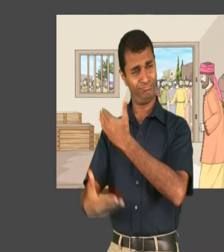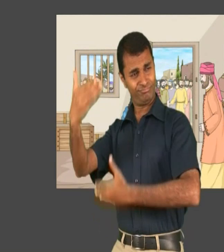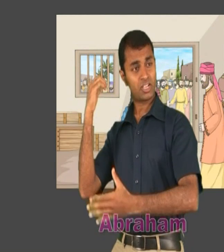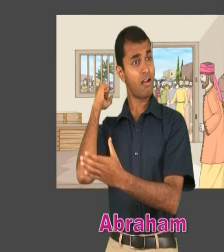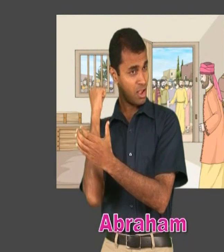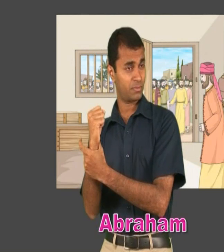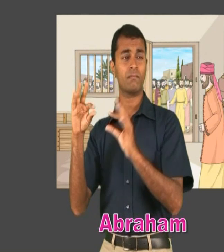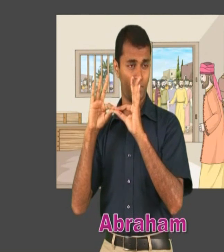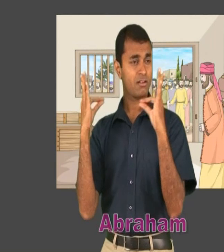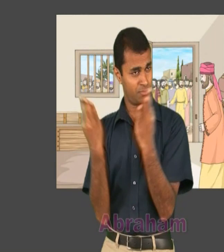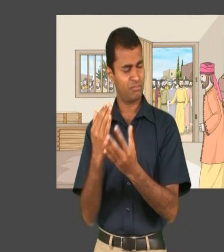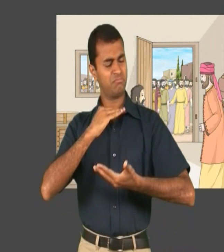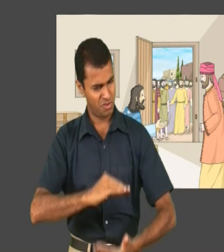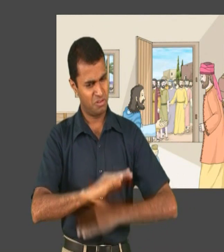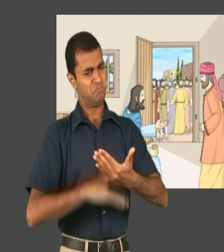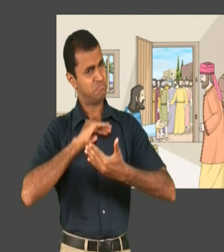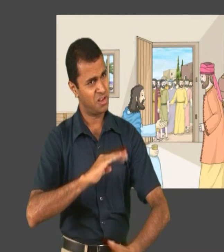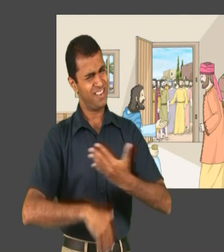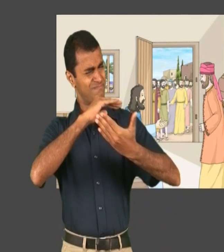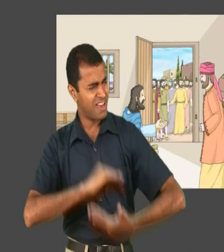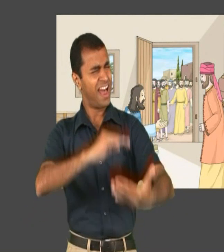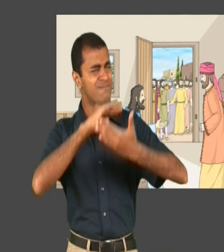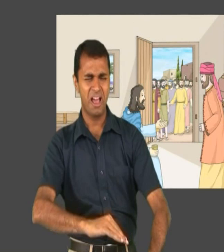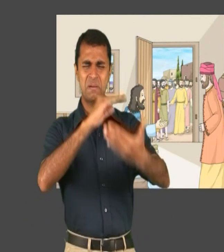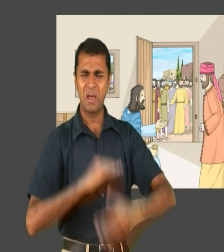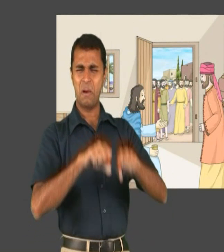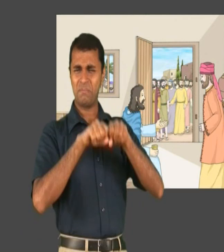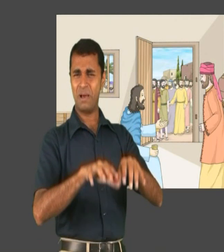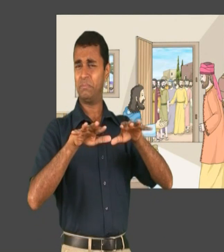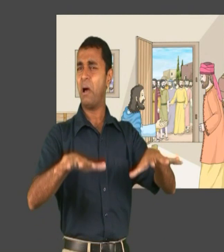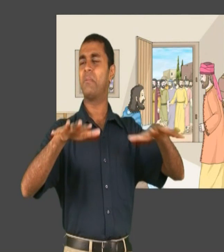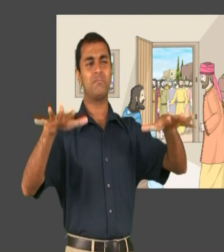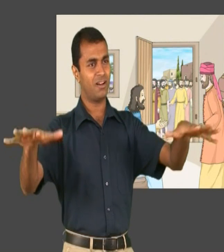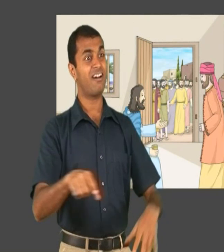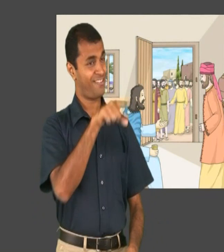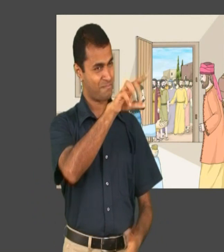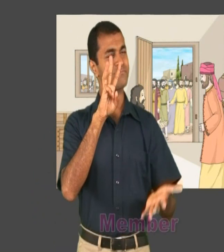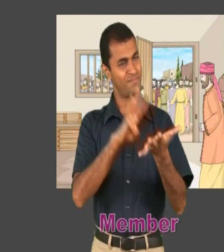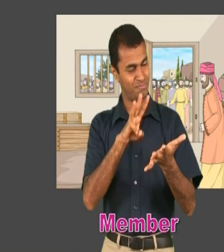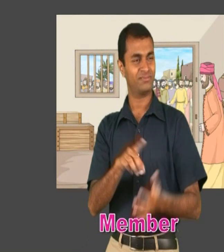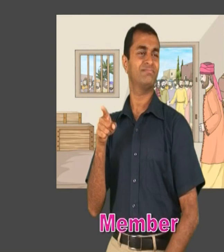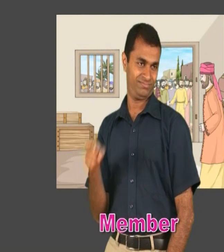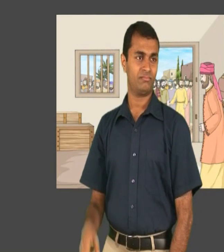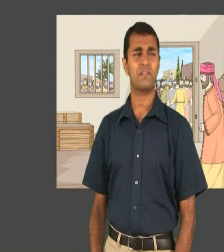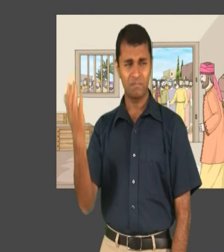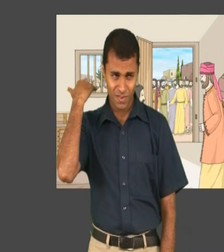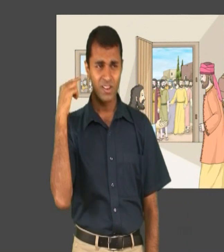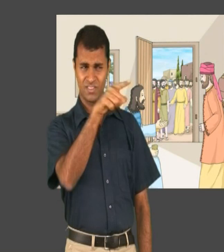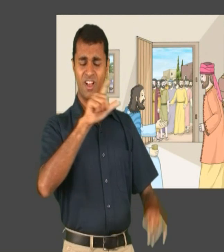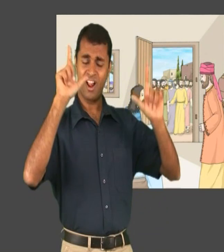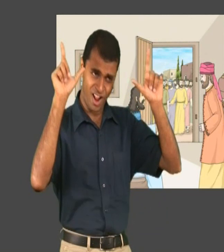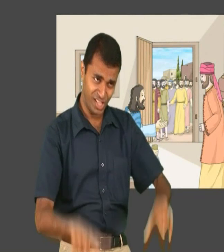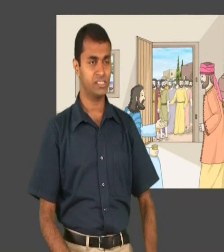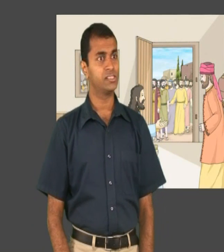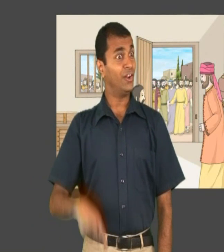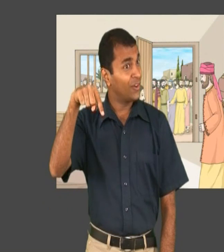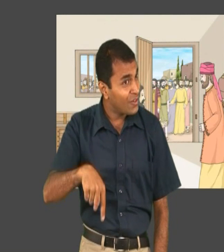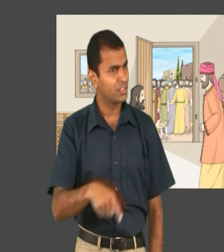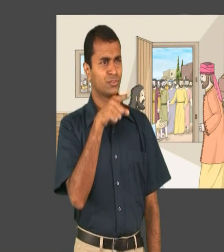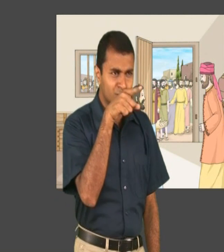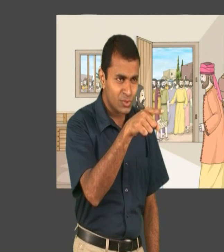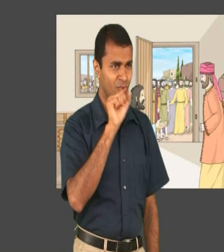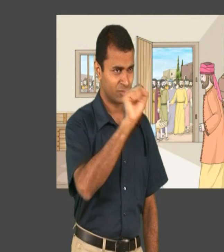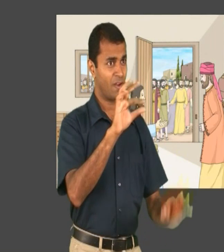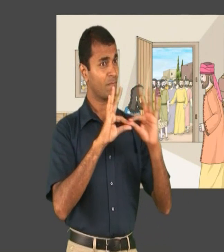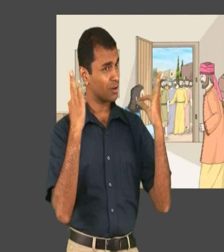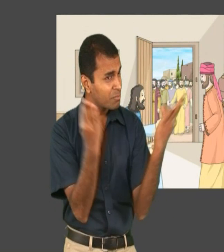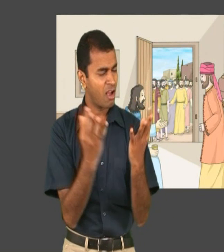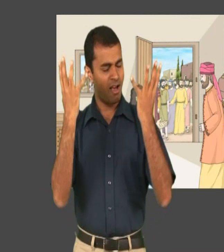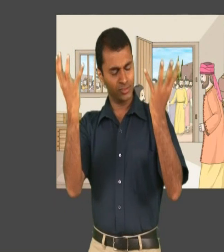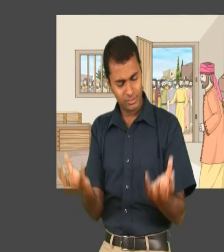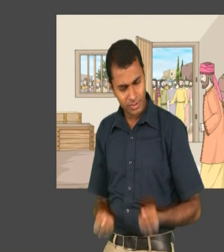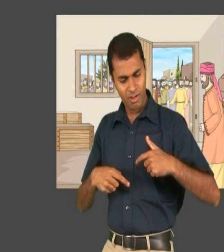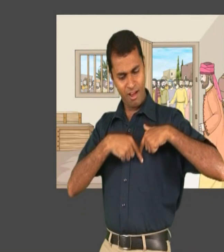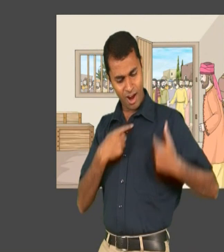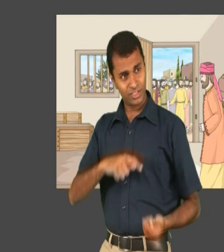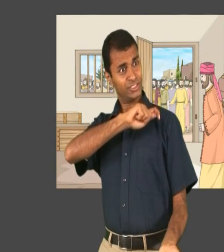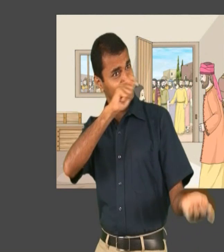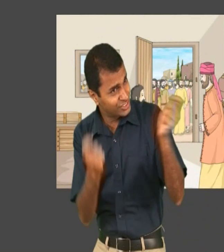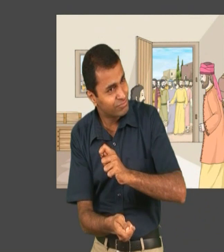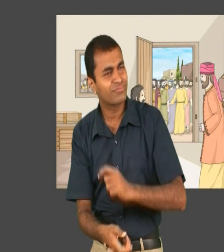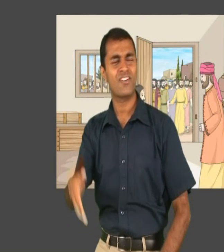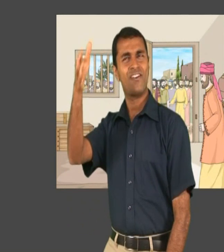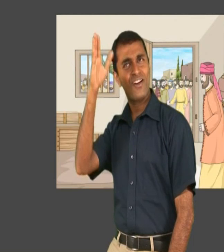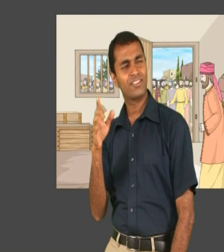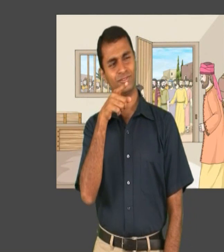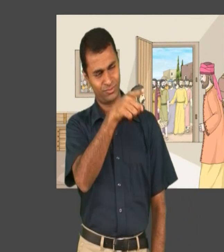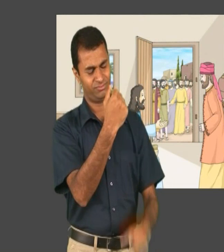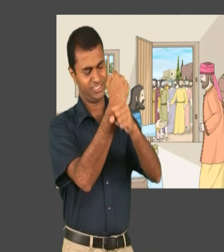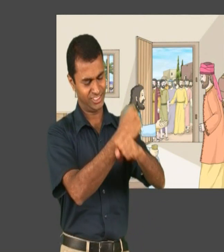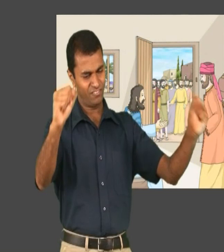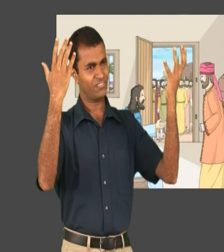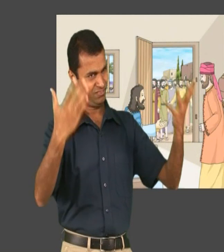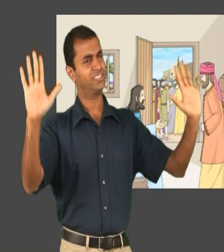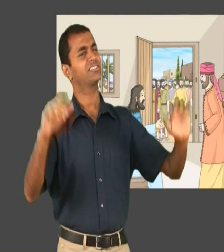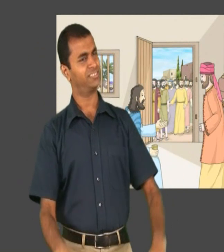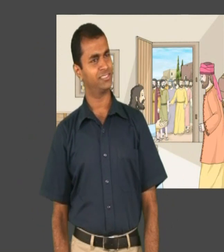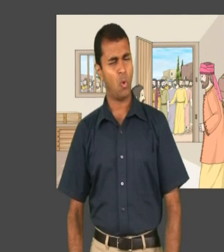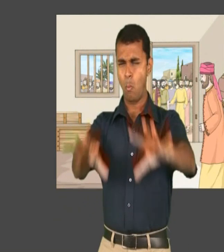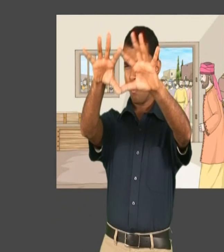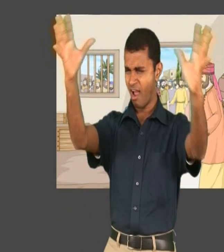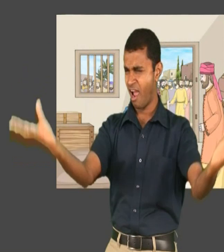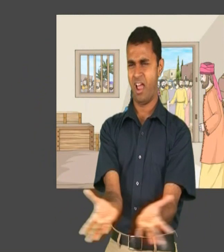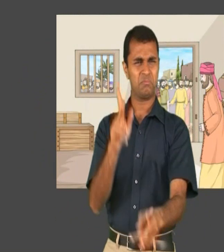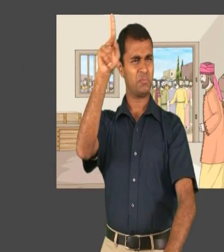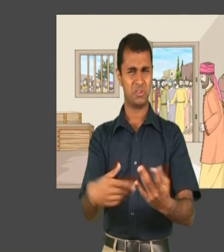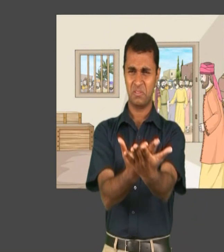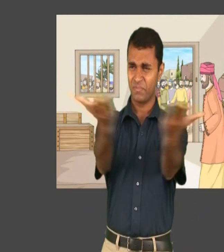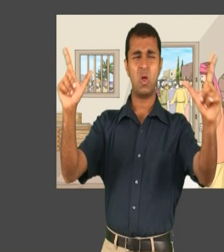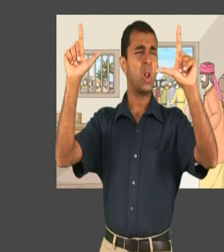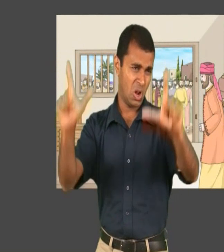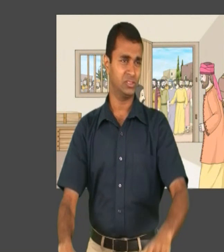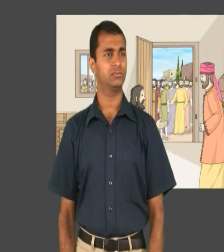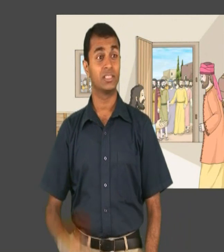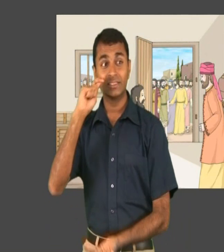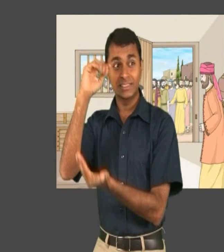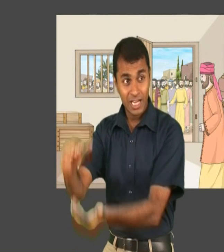Jesus said to him, “Today salvation has come to this house, because this man too is a son of Abraham.